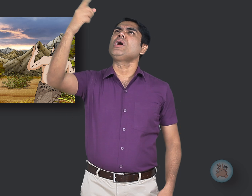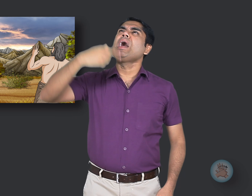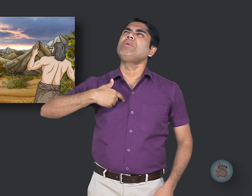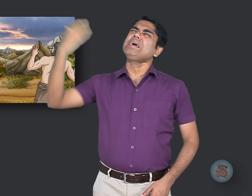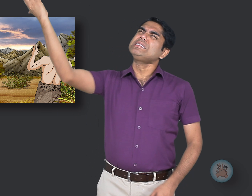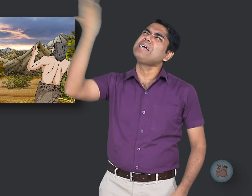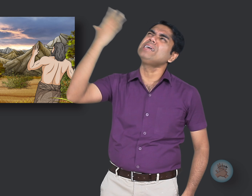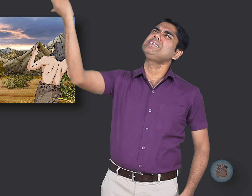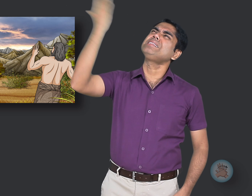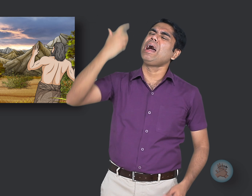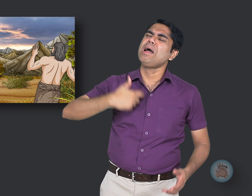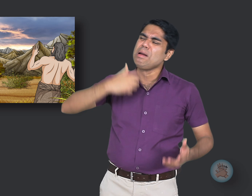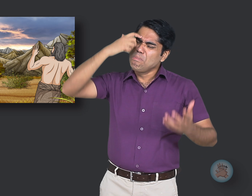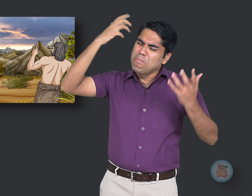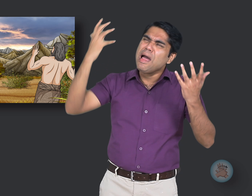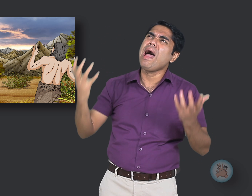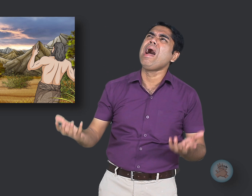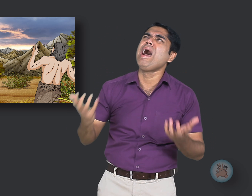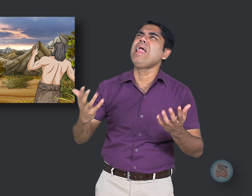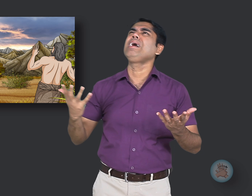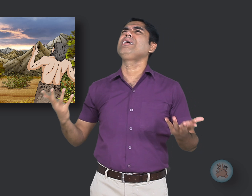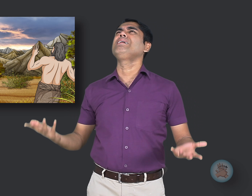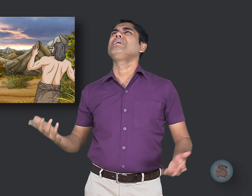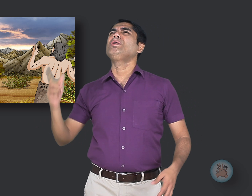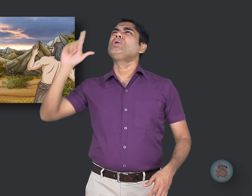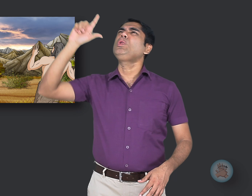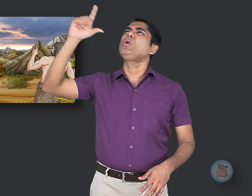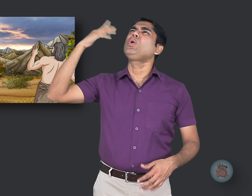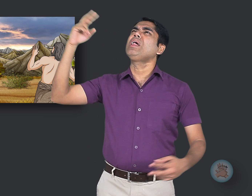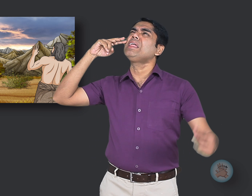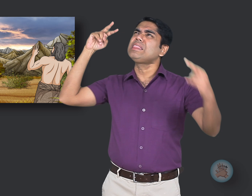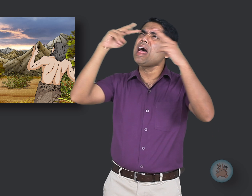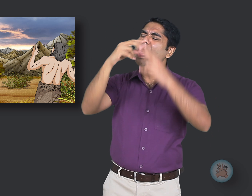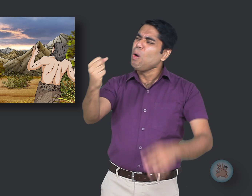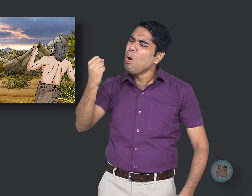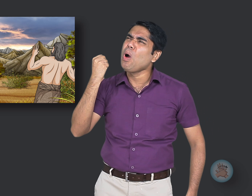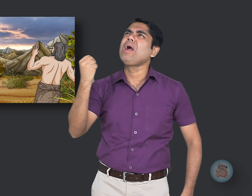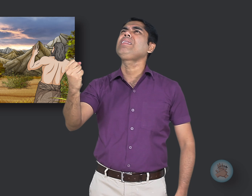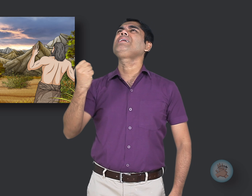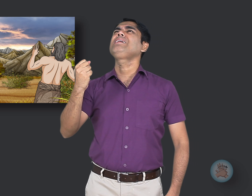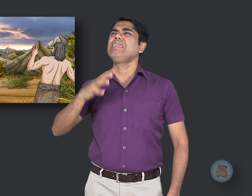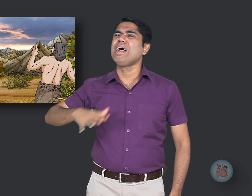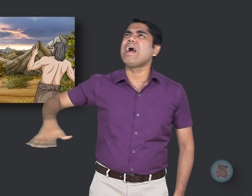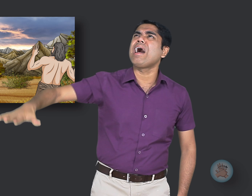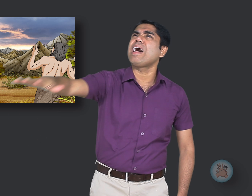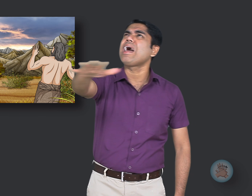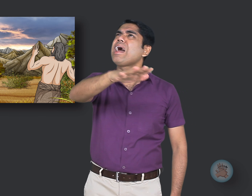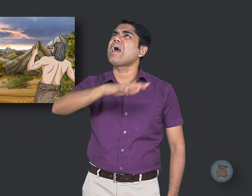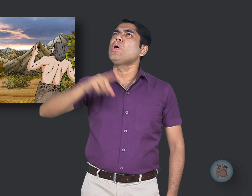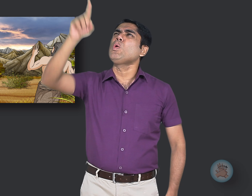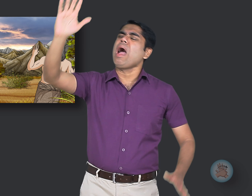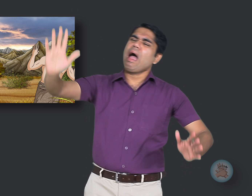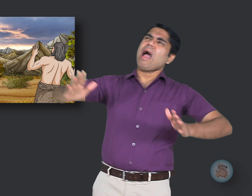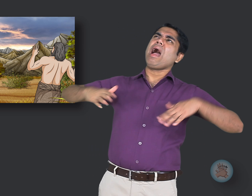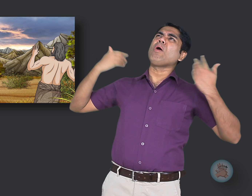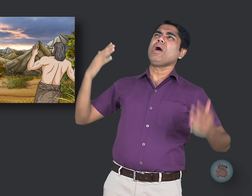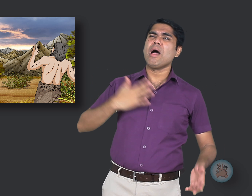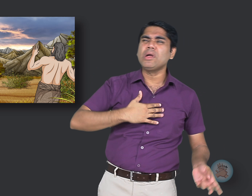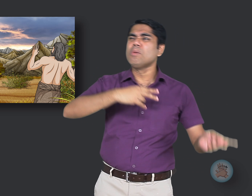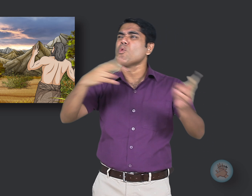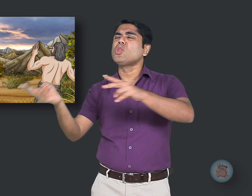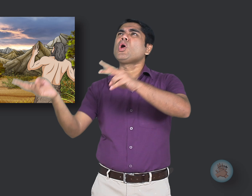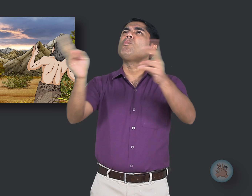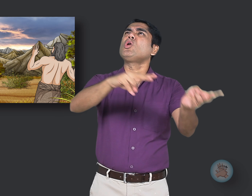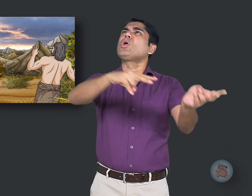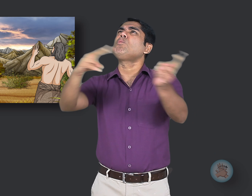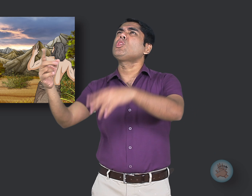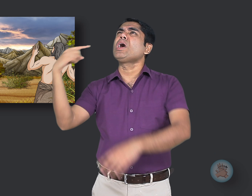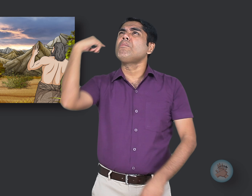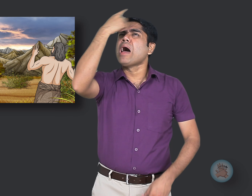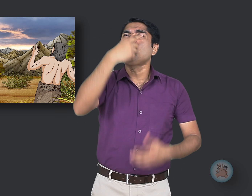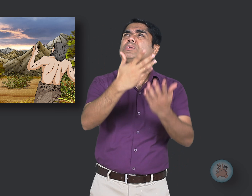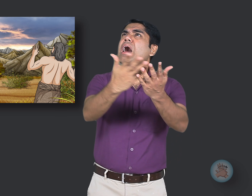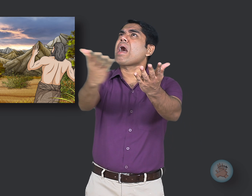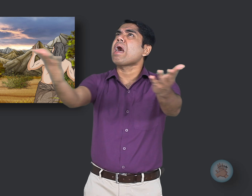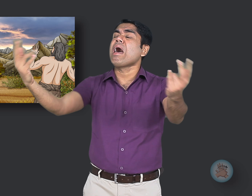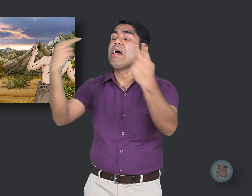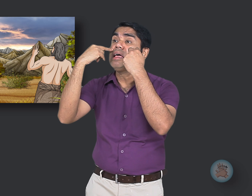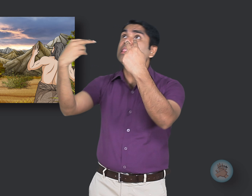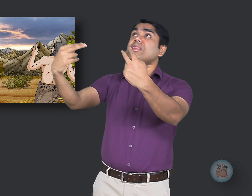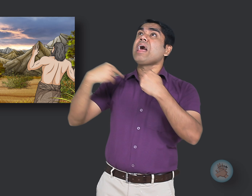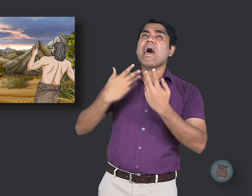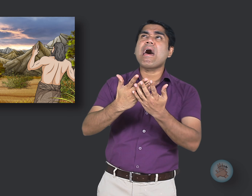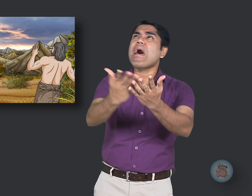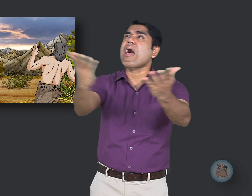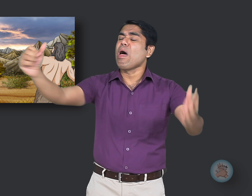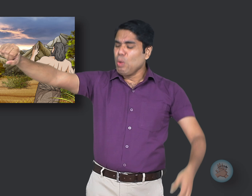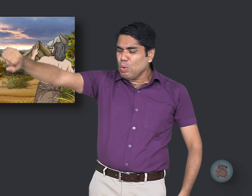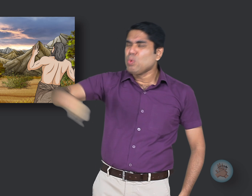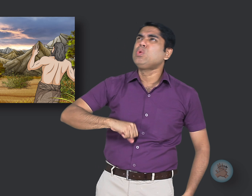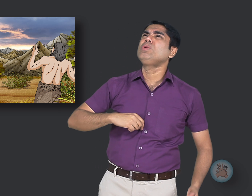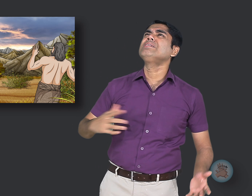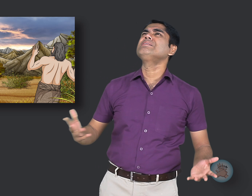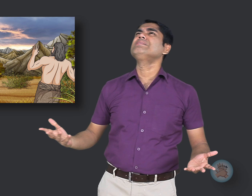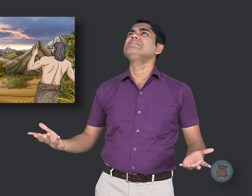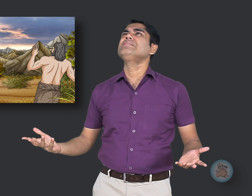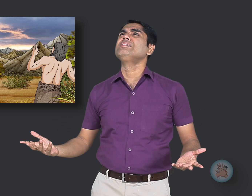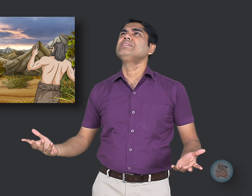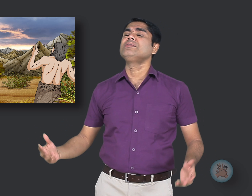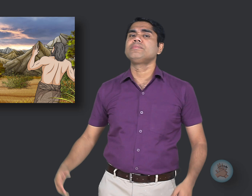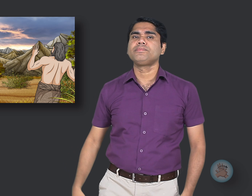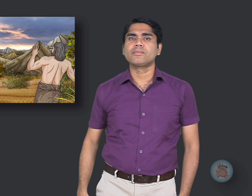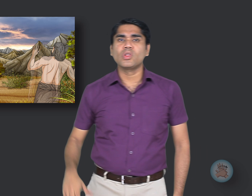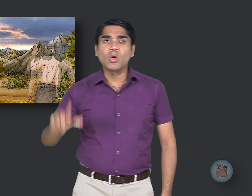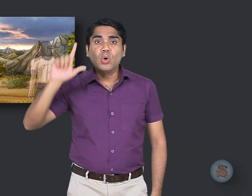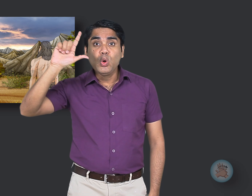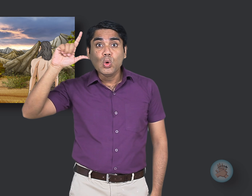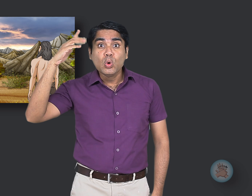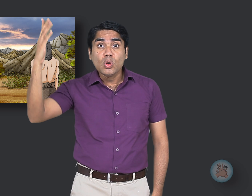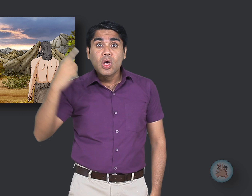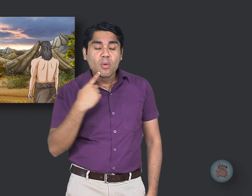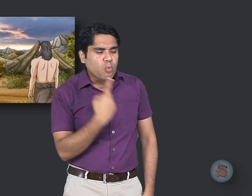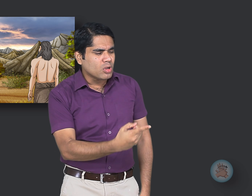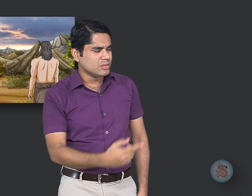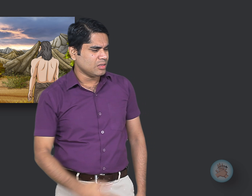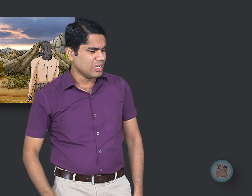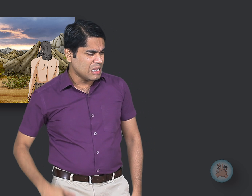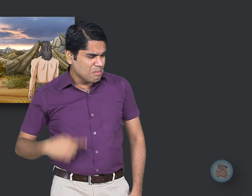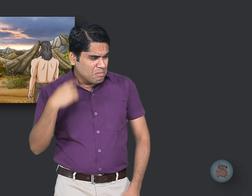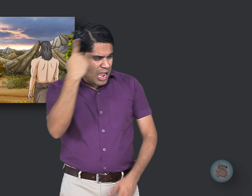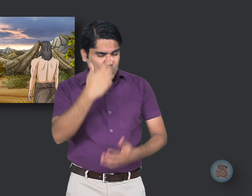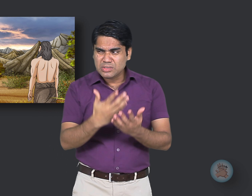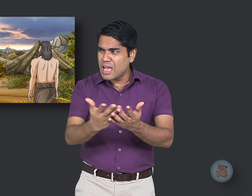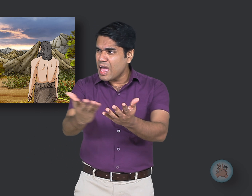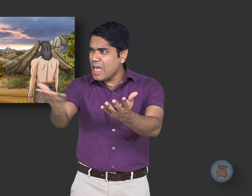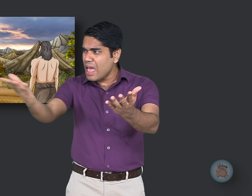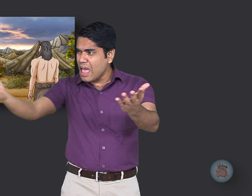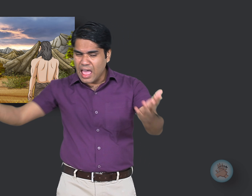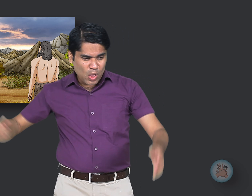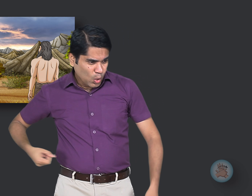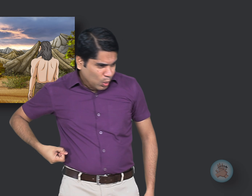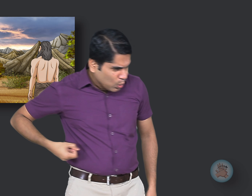Behold, this day You have driven me from the face of the earth, and from Your face I will be hidden;